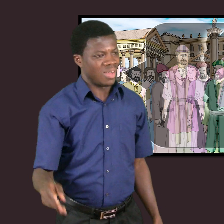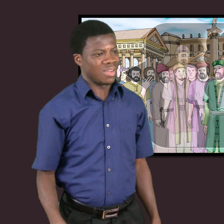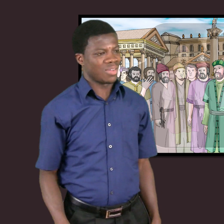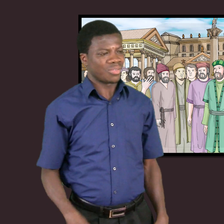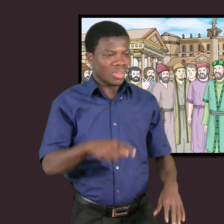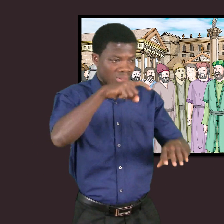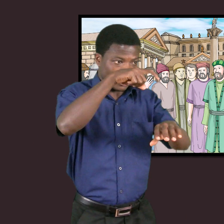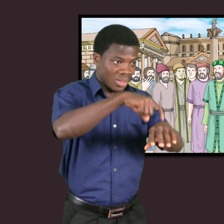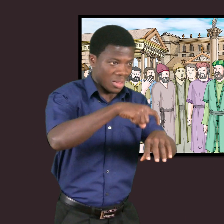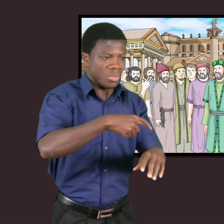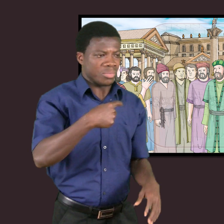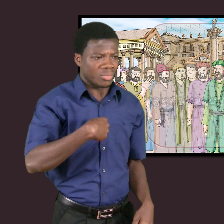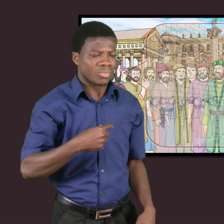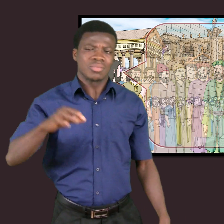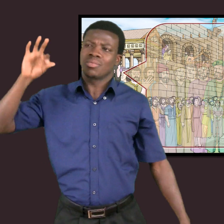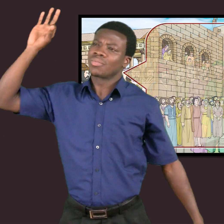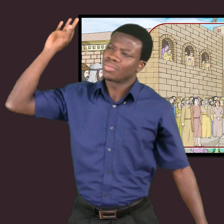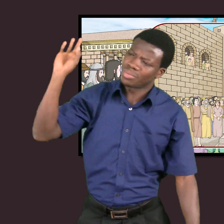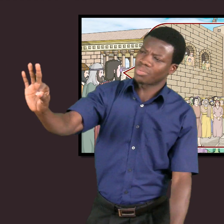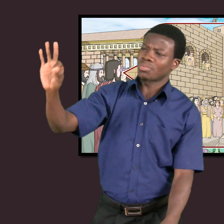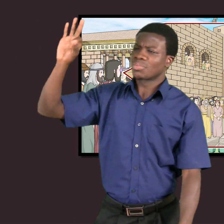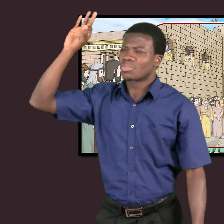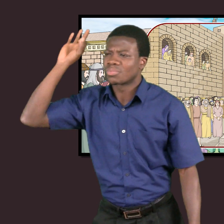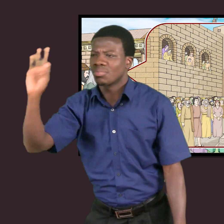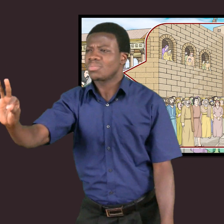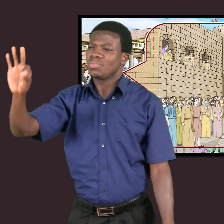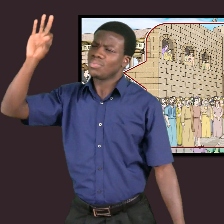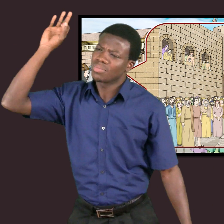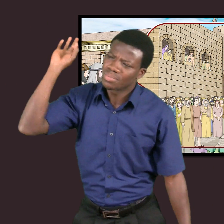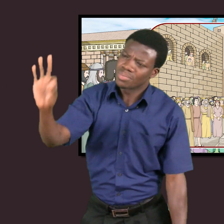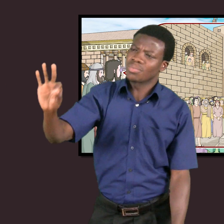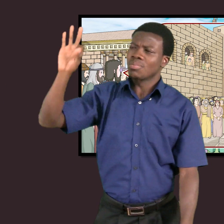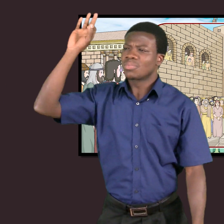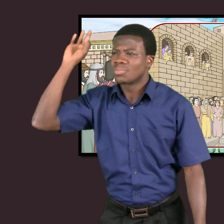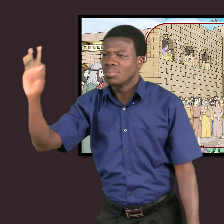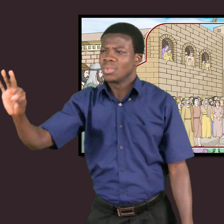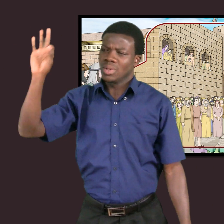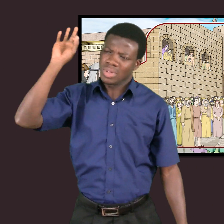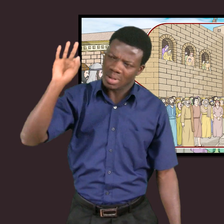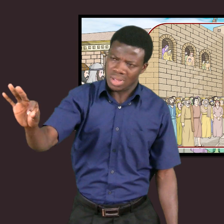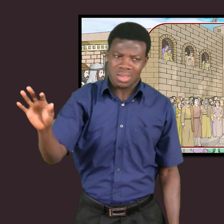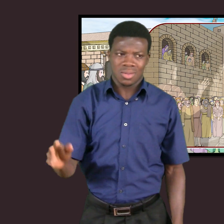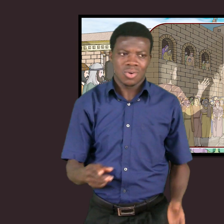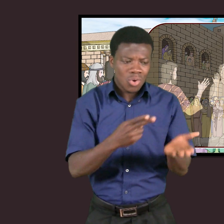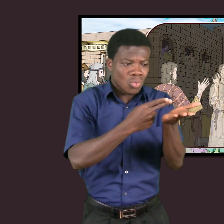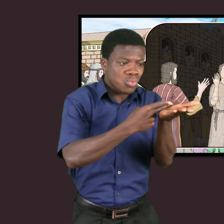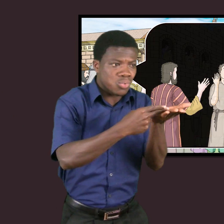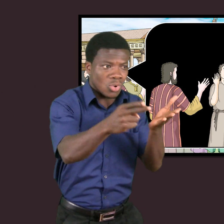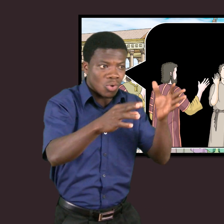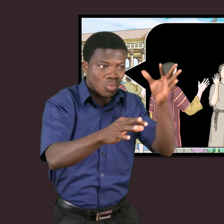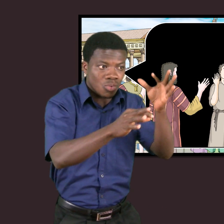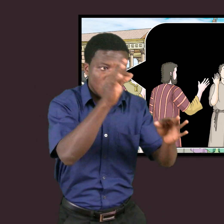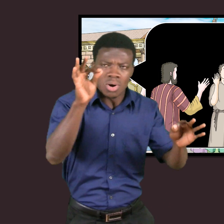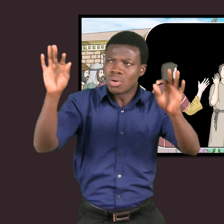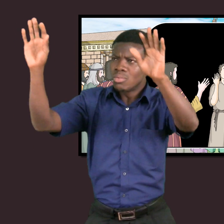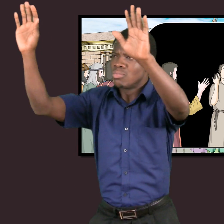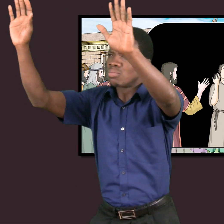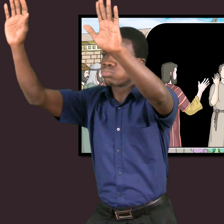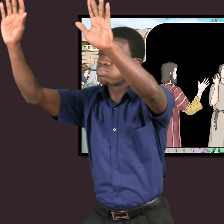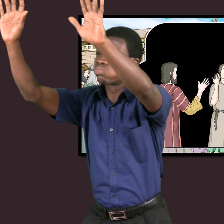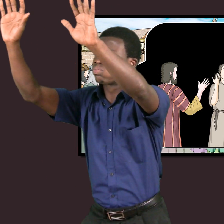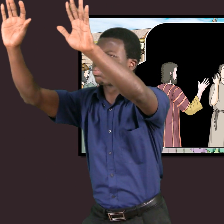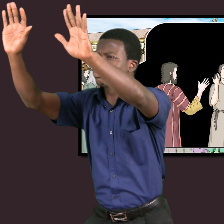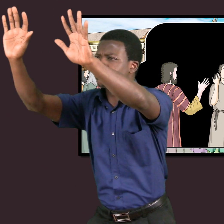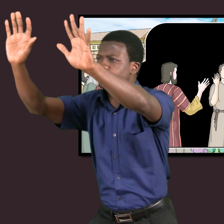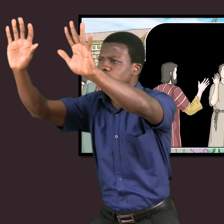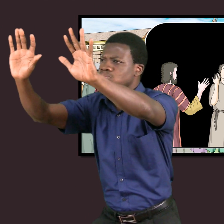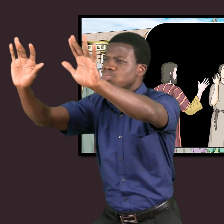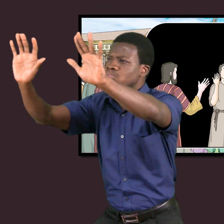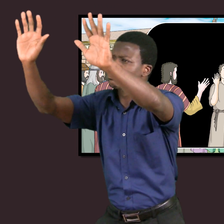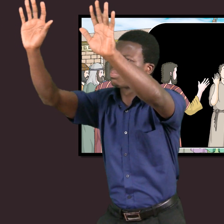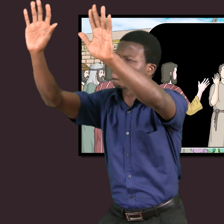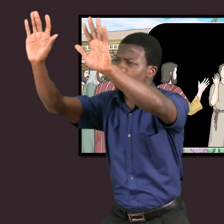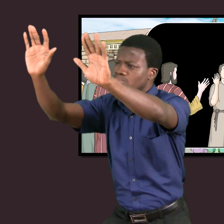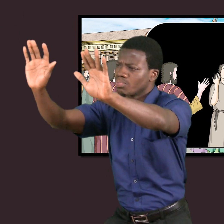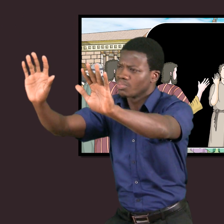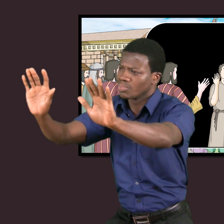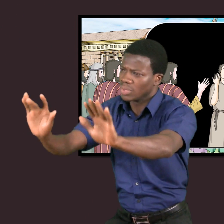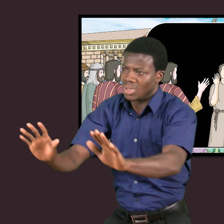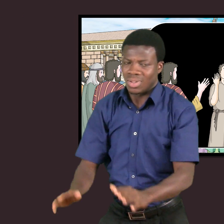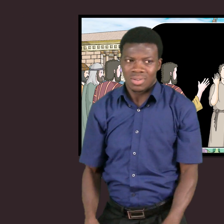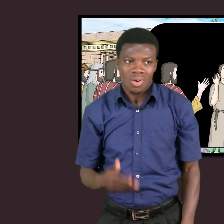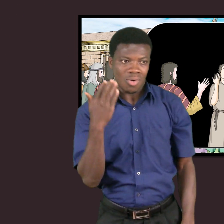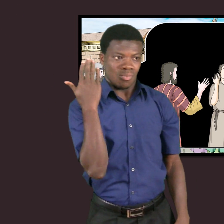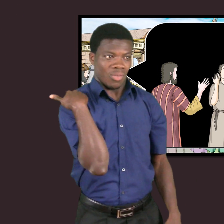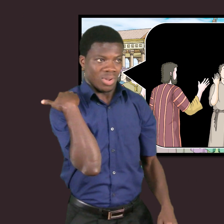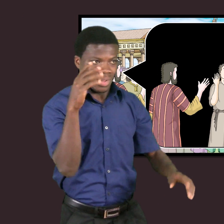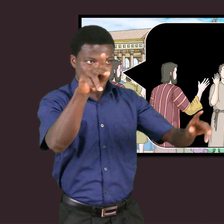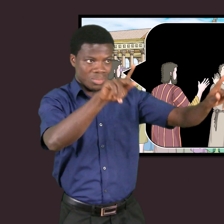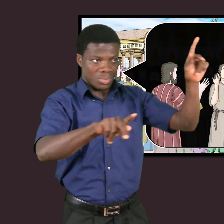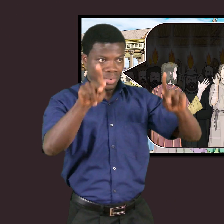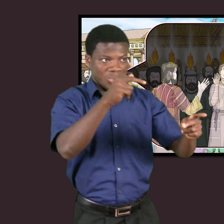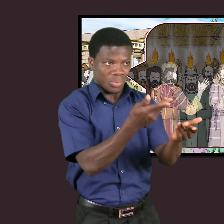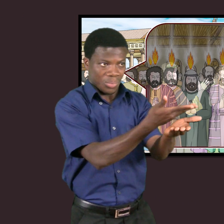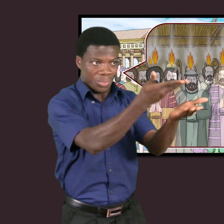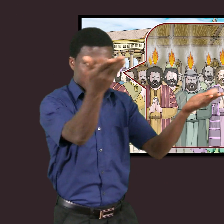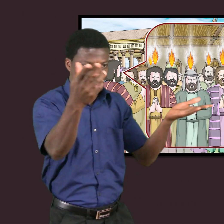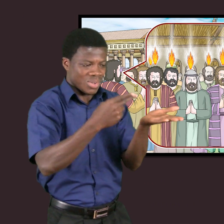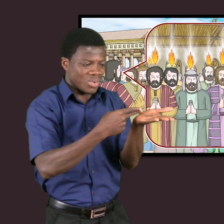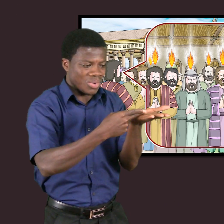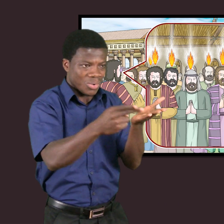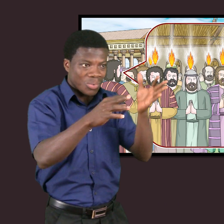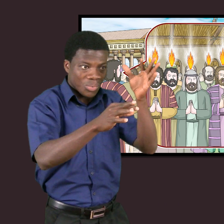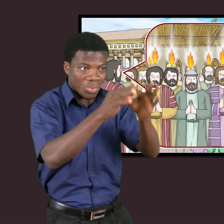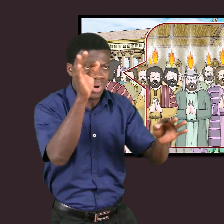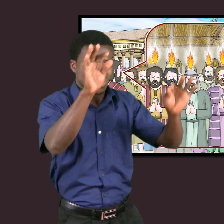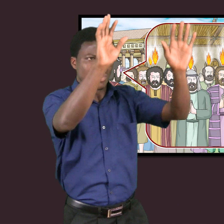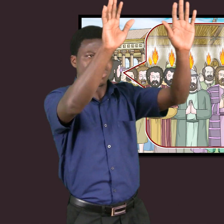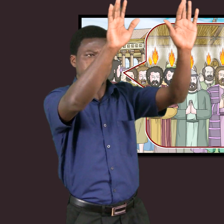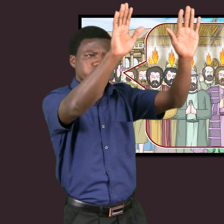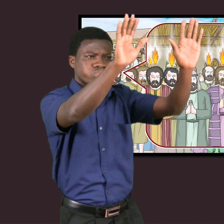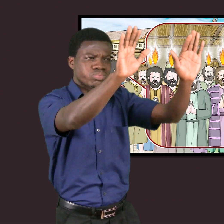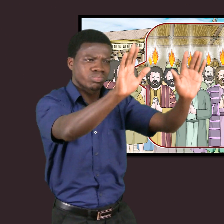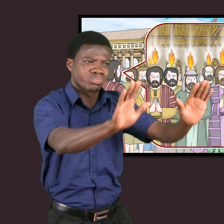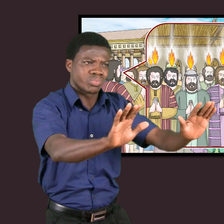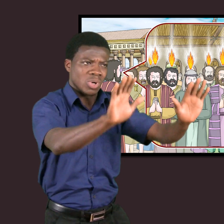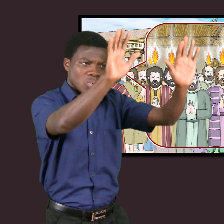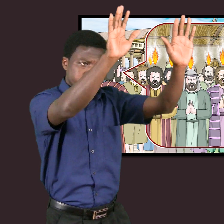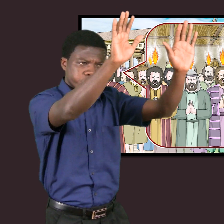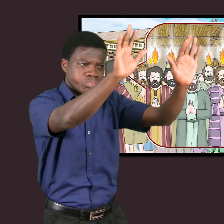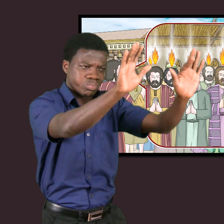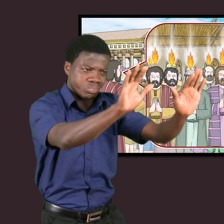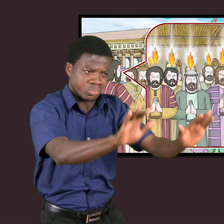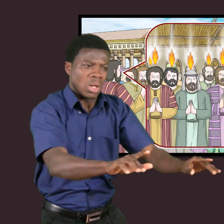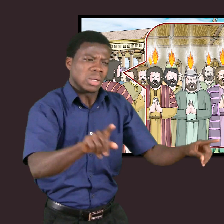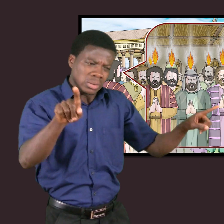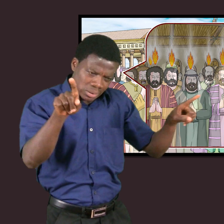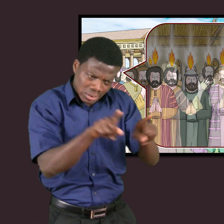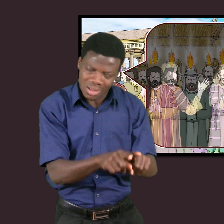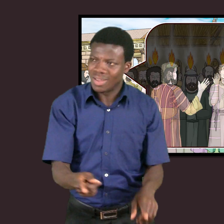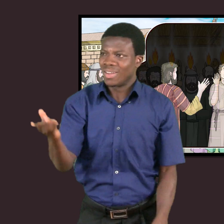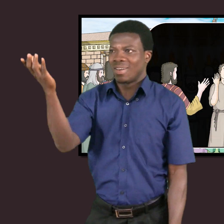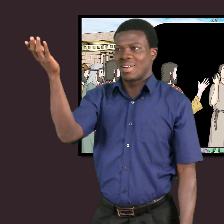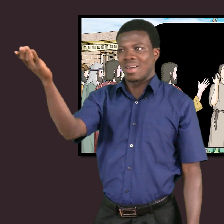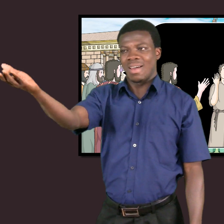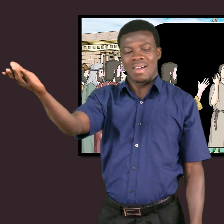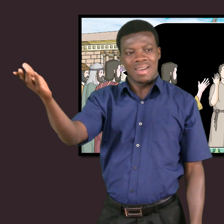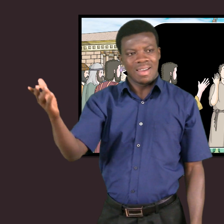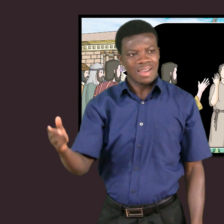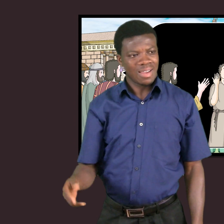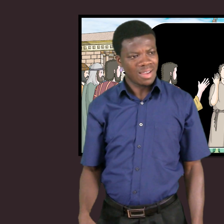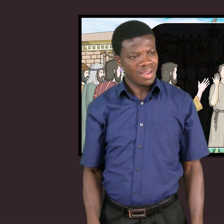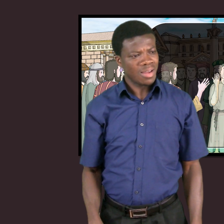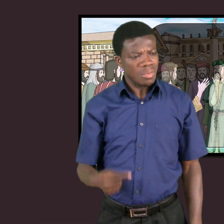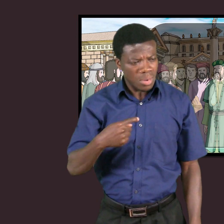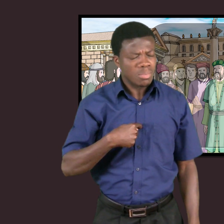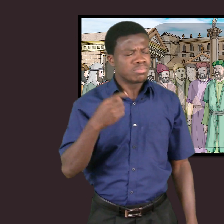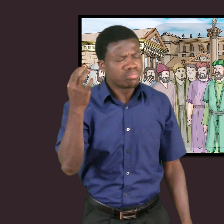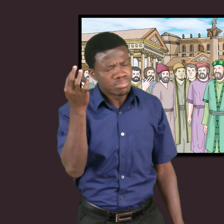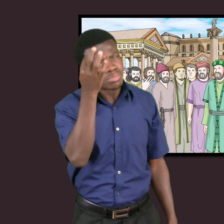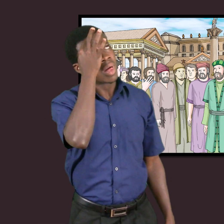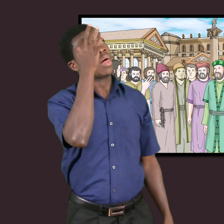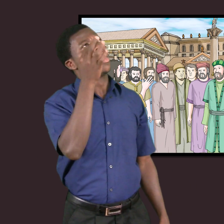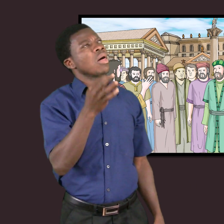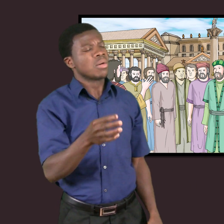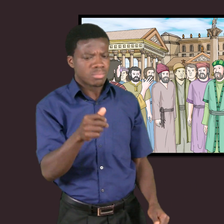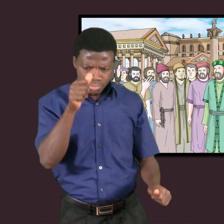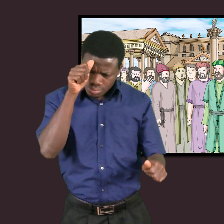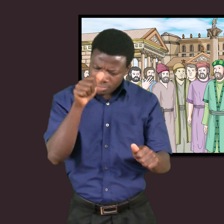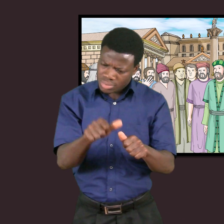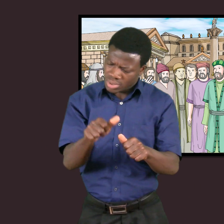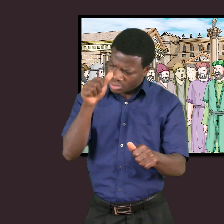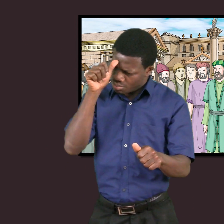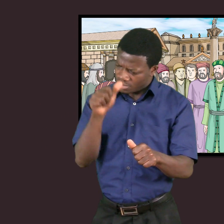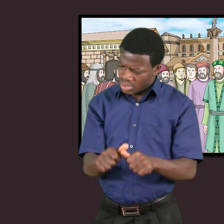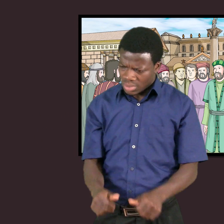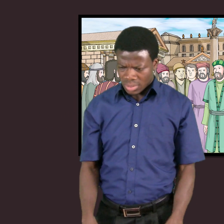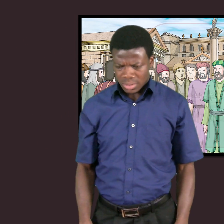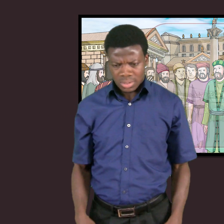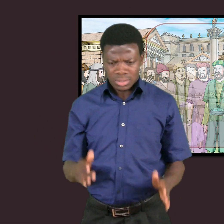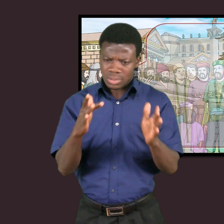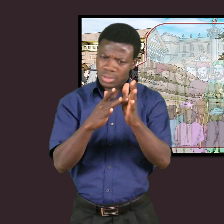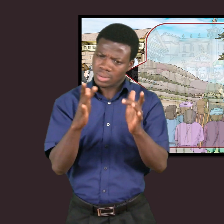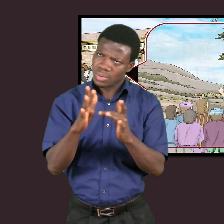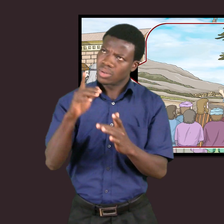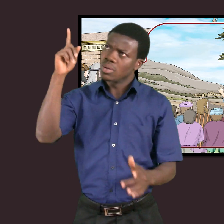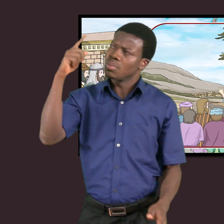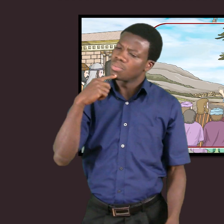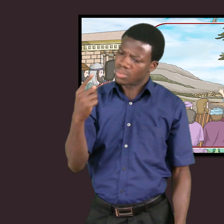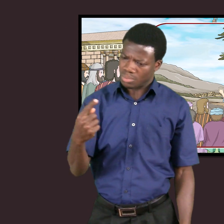As I began to speak, the Holy Spirit fell upon them, just as He had fallen upon us at the beginning.